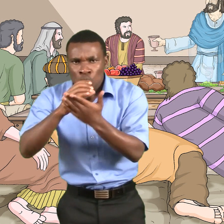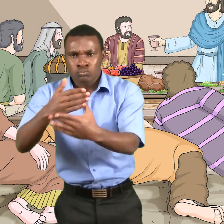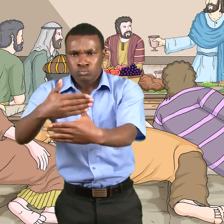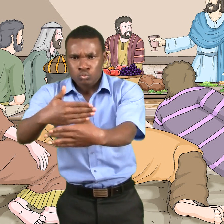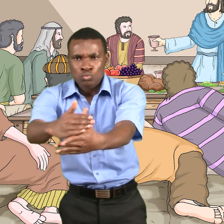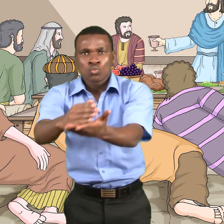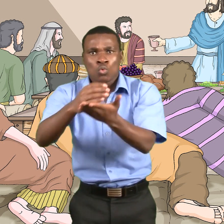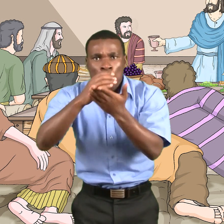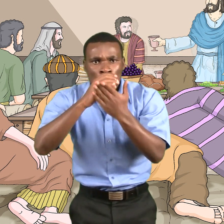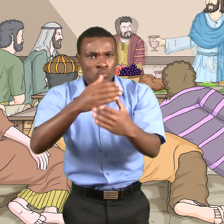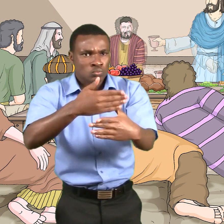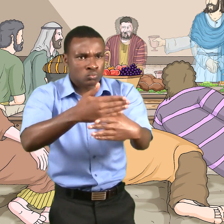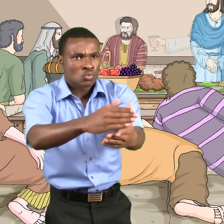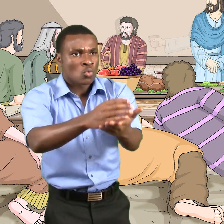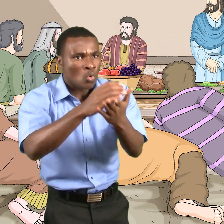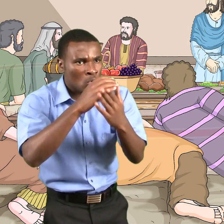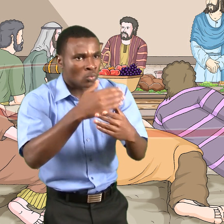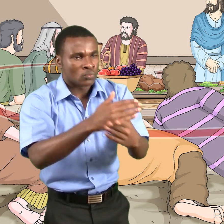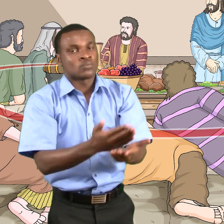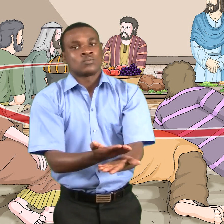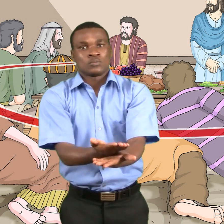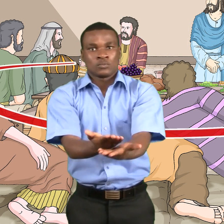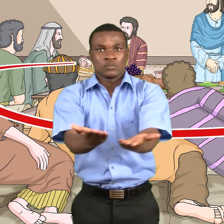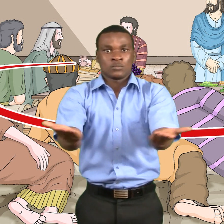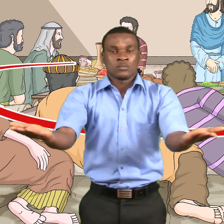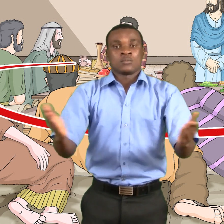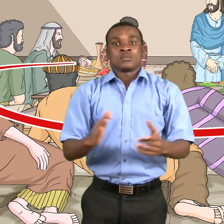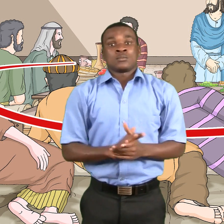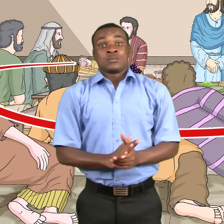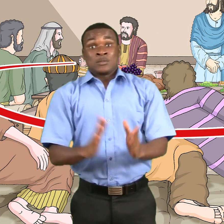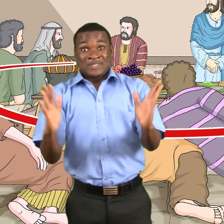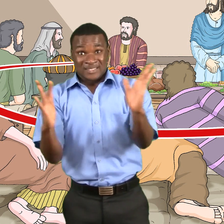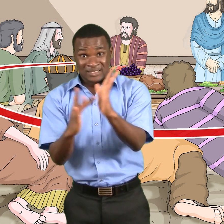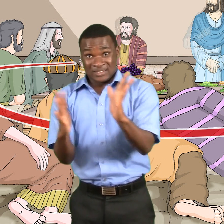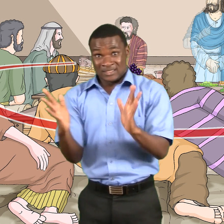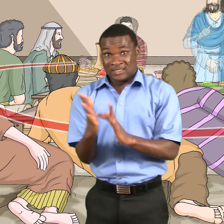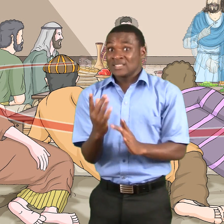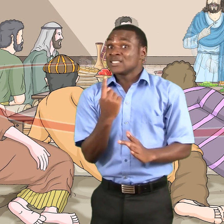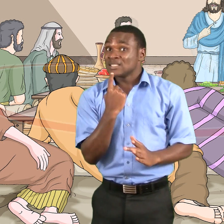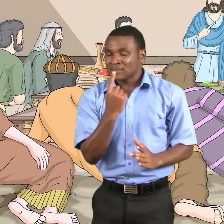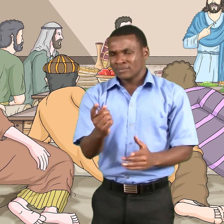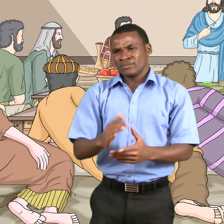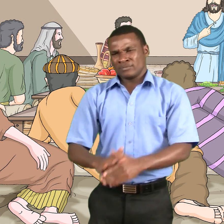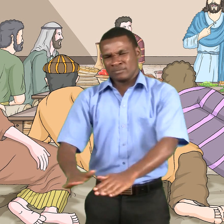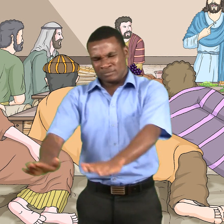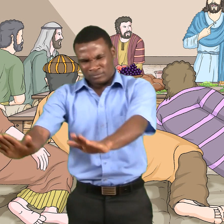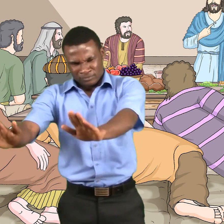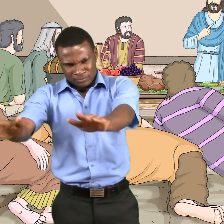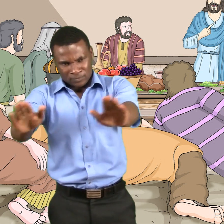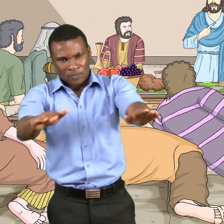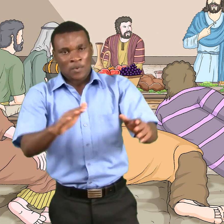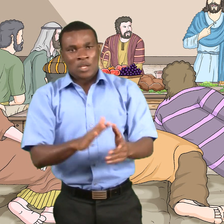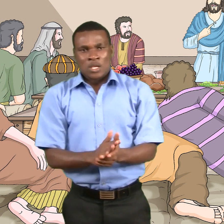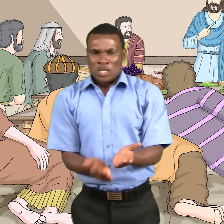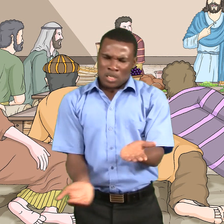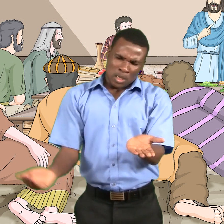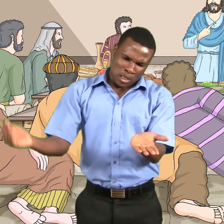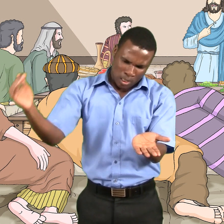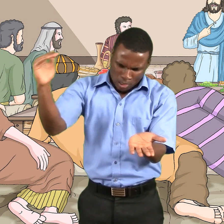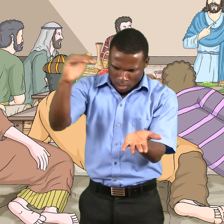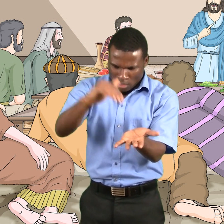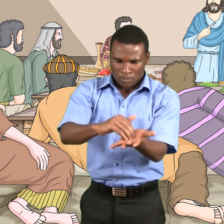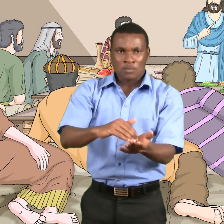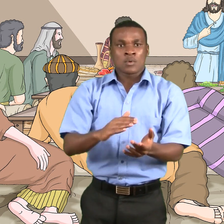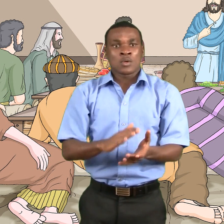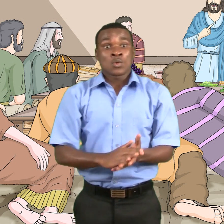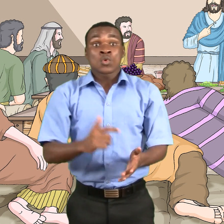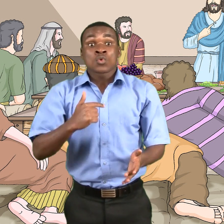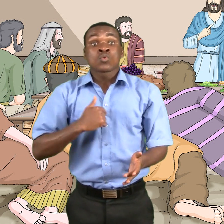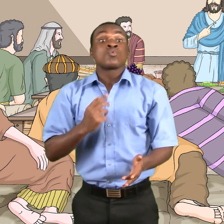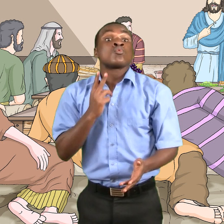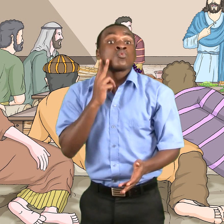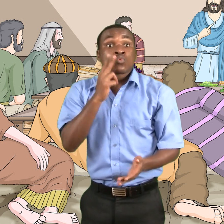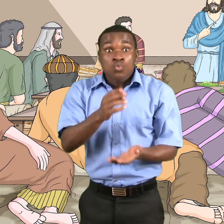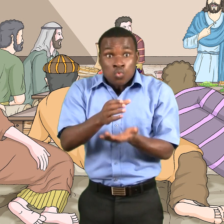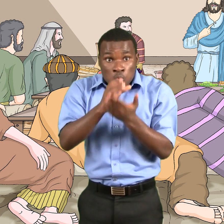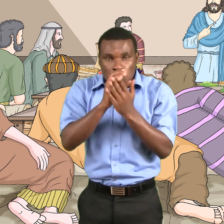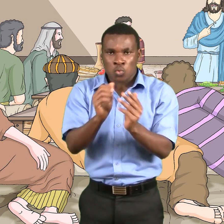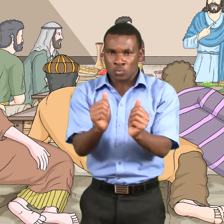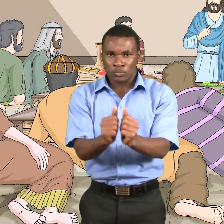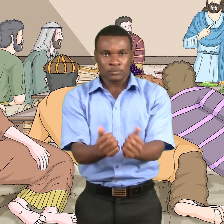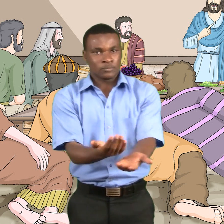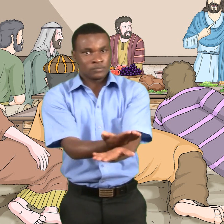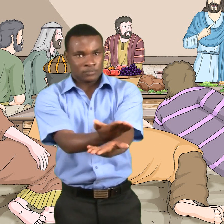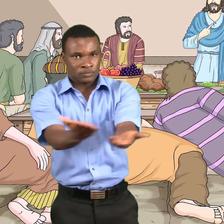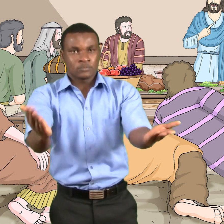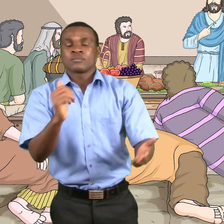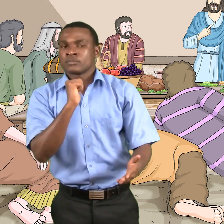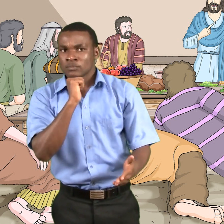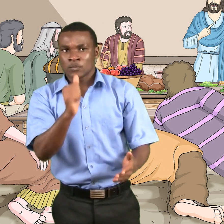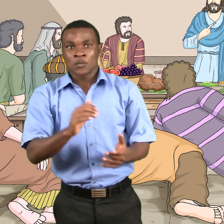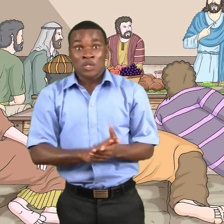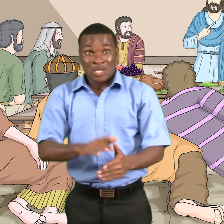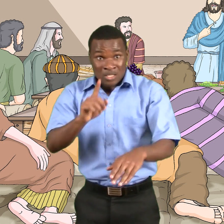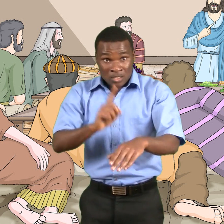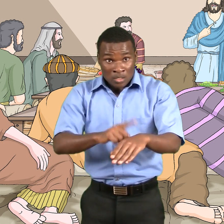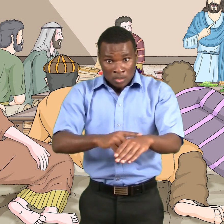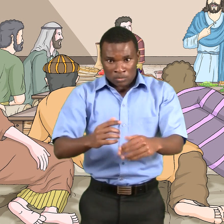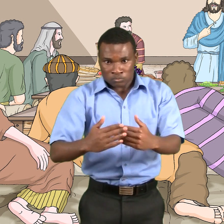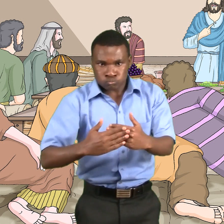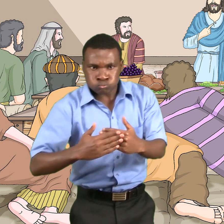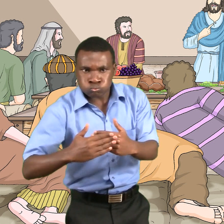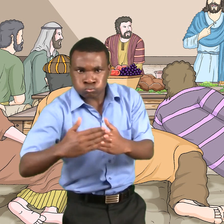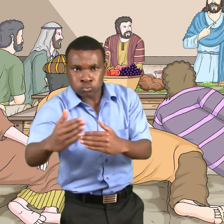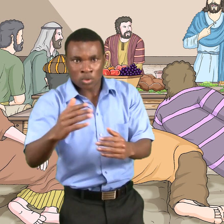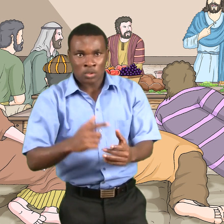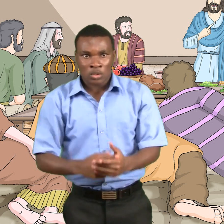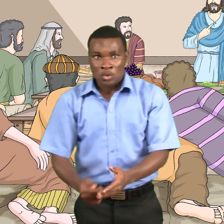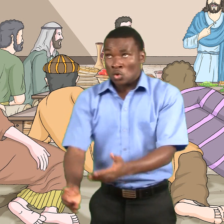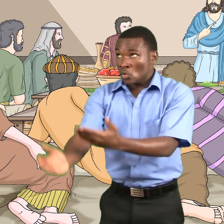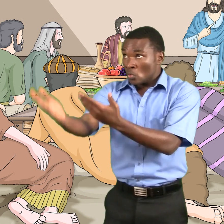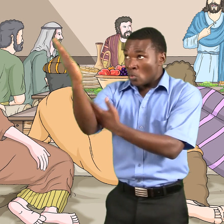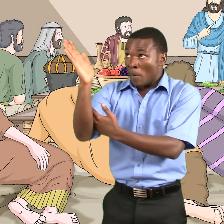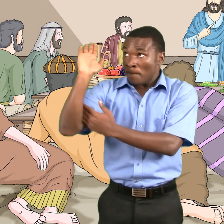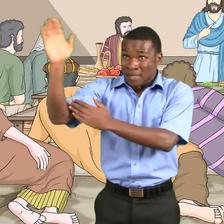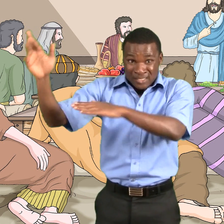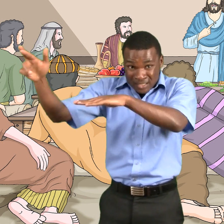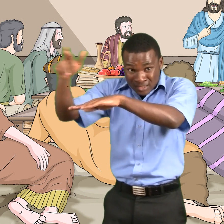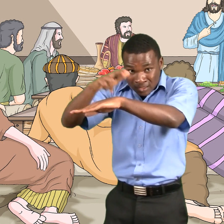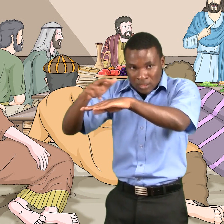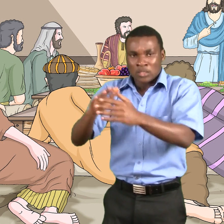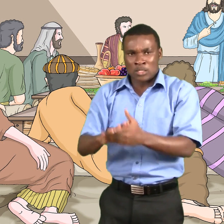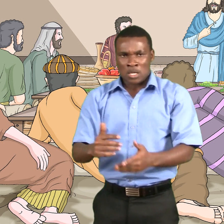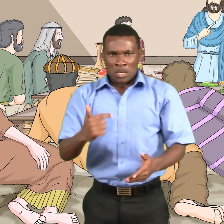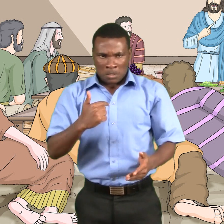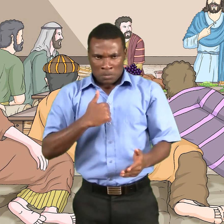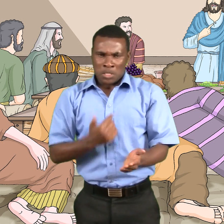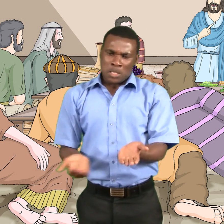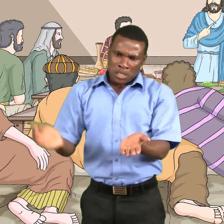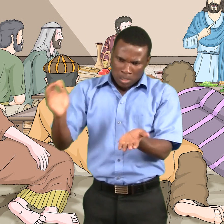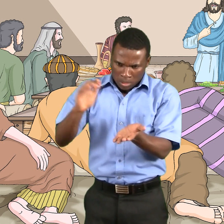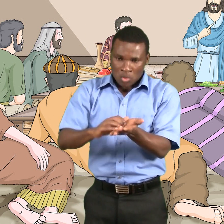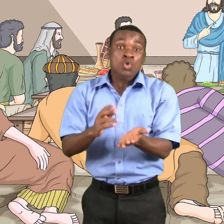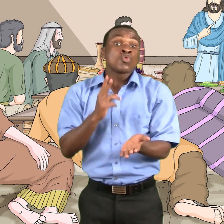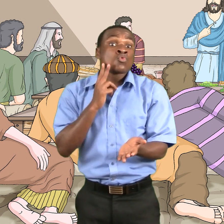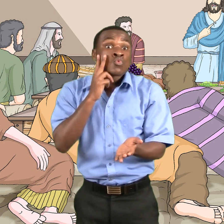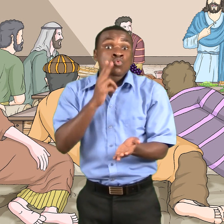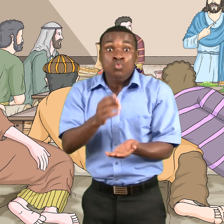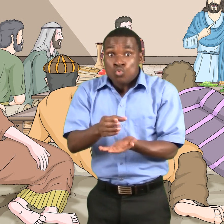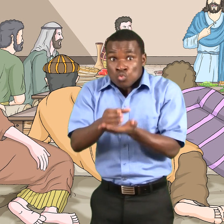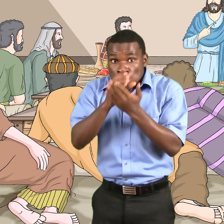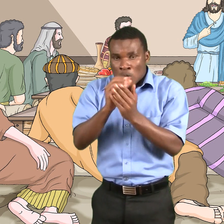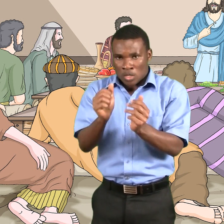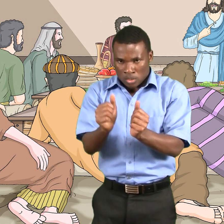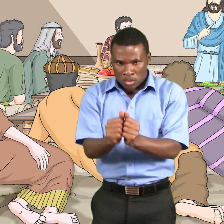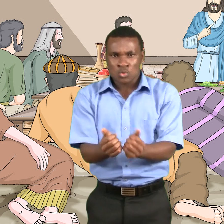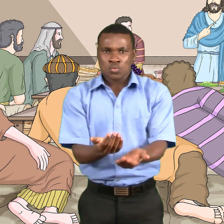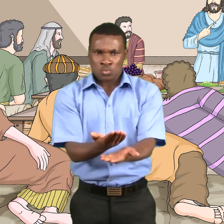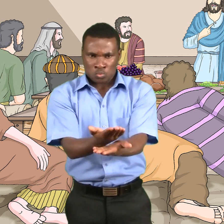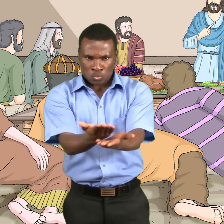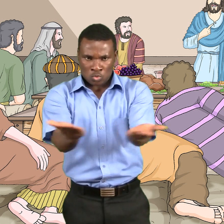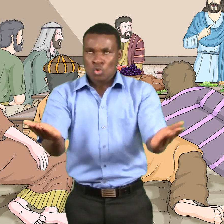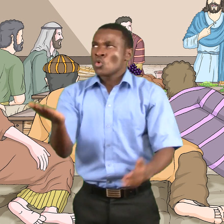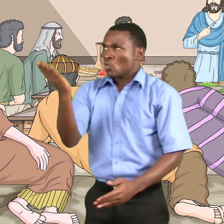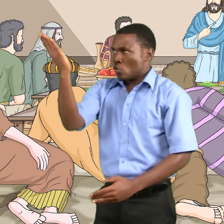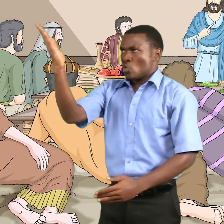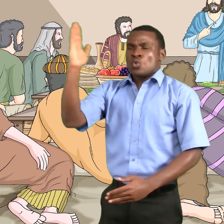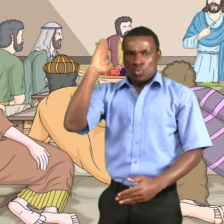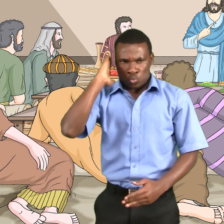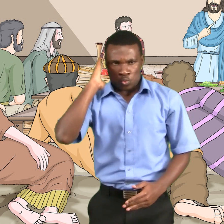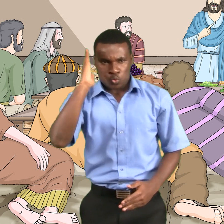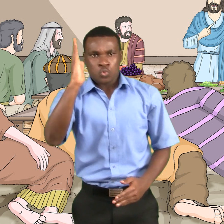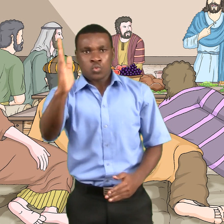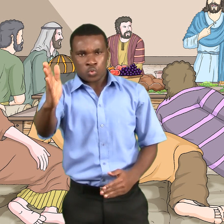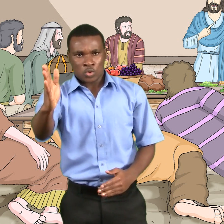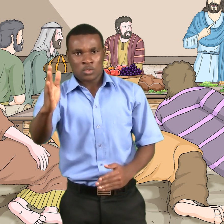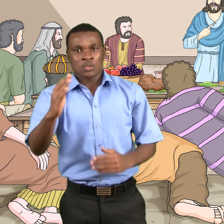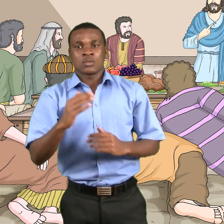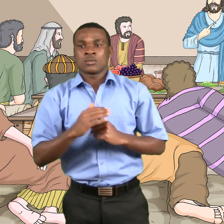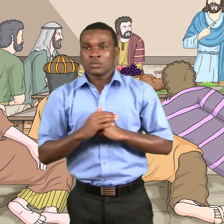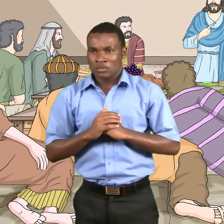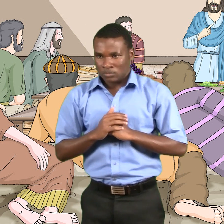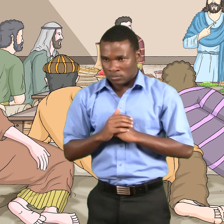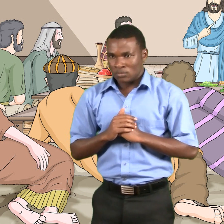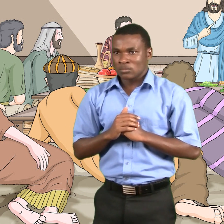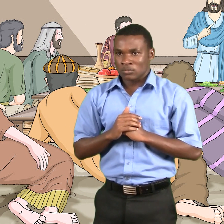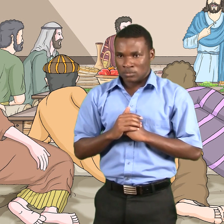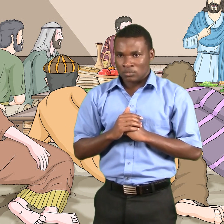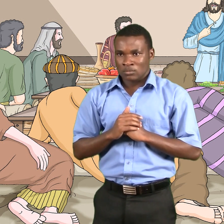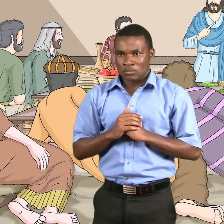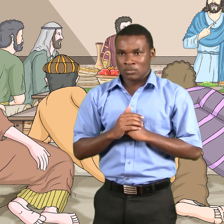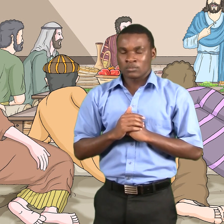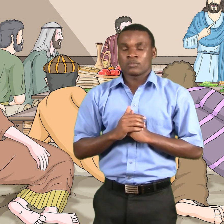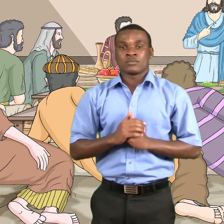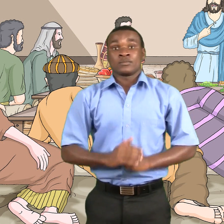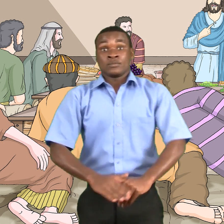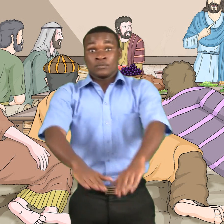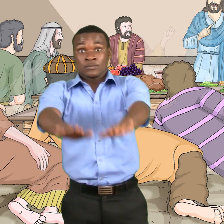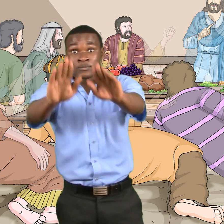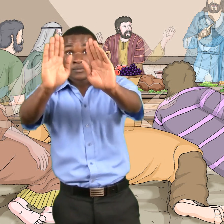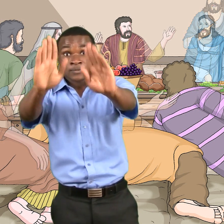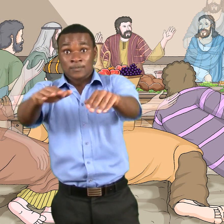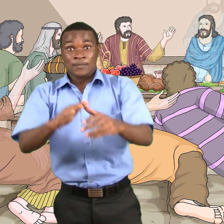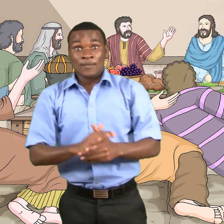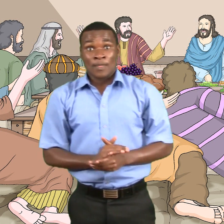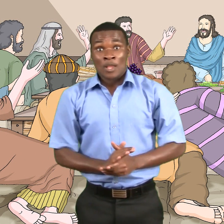I tell you, I will not drink of this fruit of the vine from now on until that day when I drink it anew with you in My Father’s kingdom.”